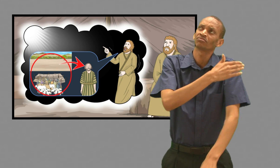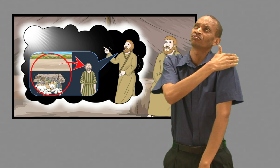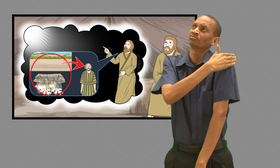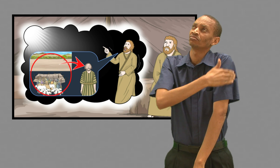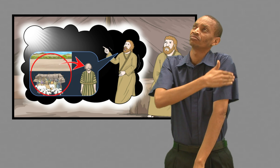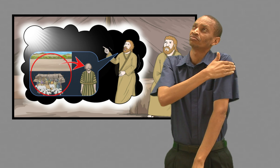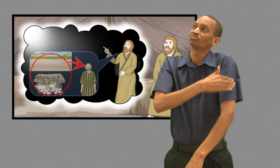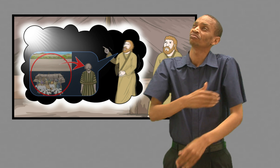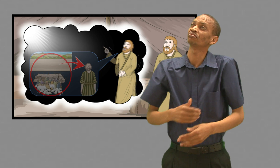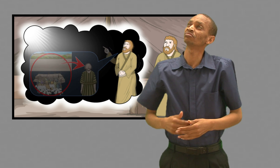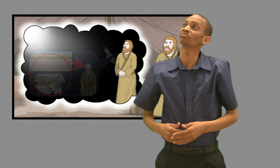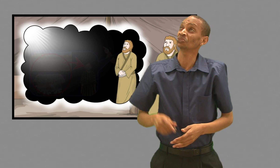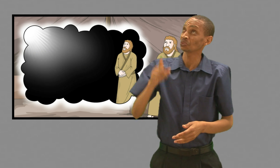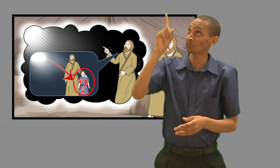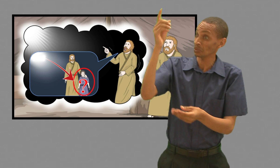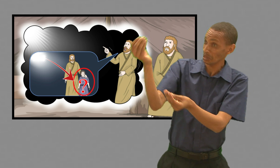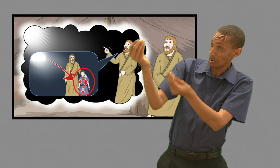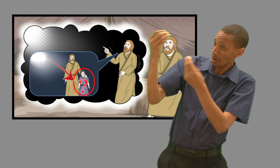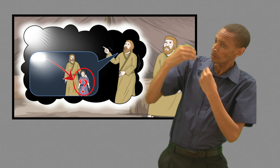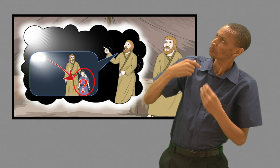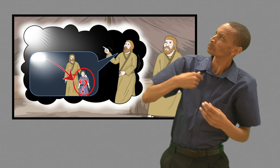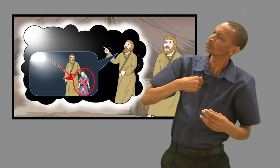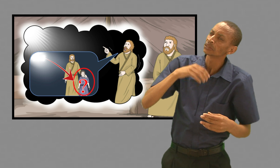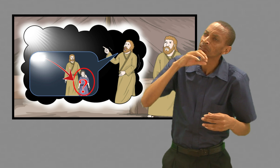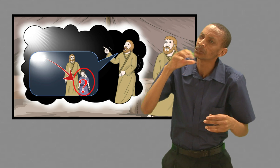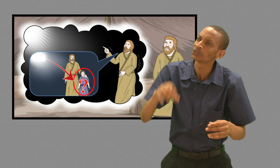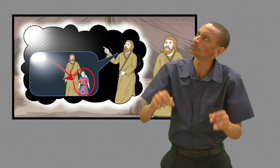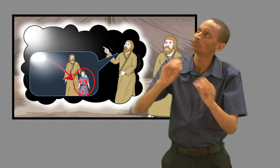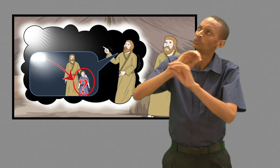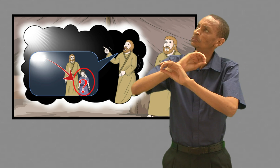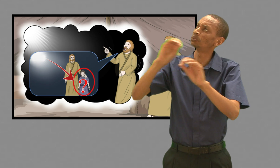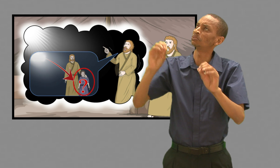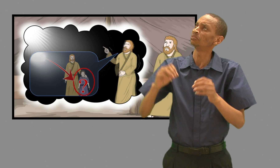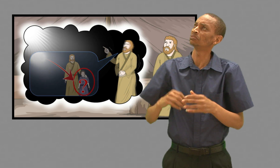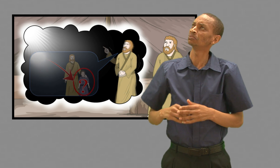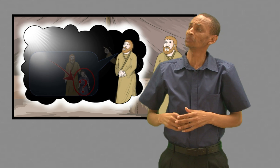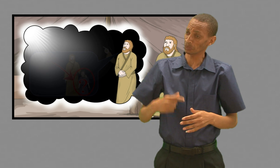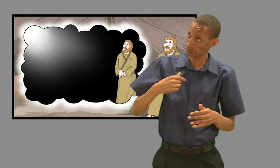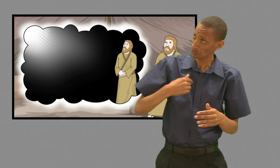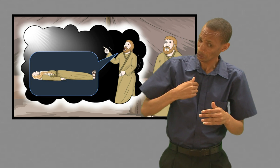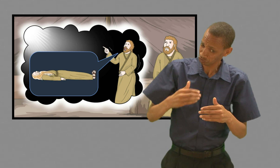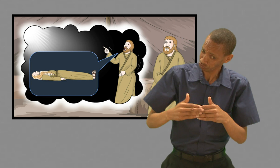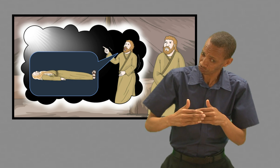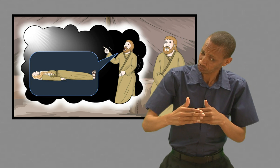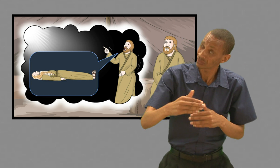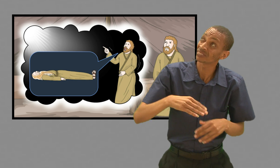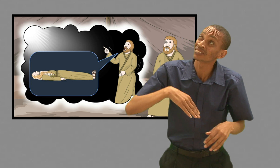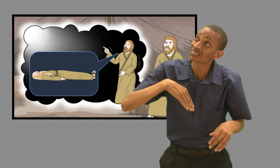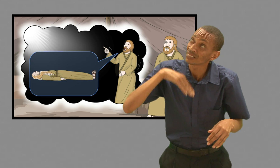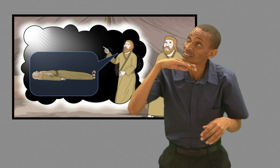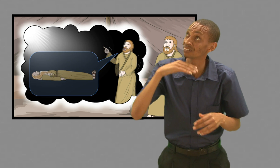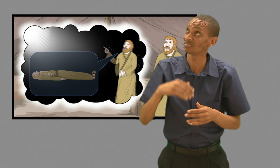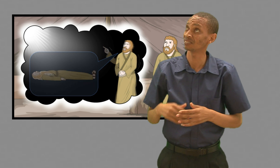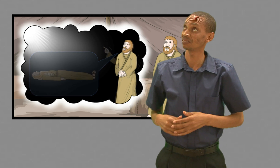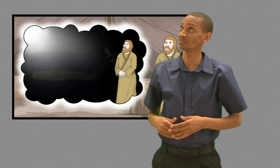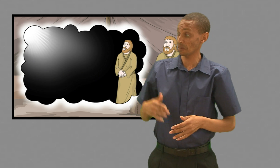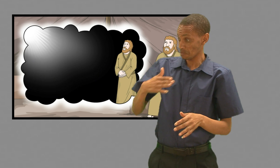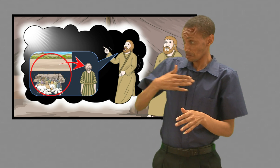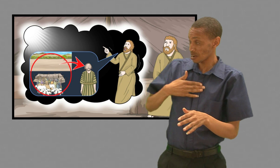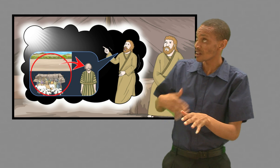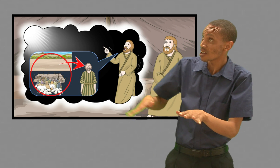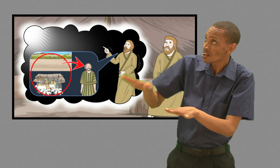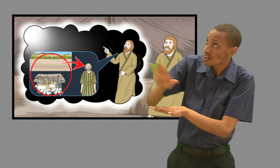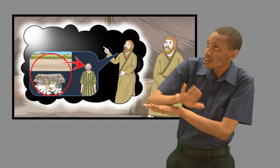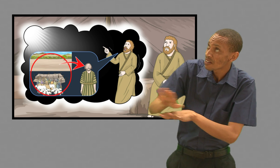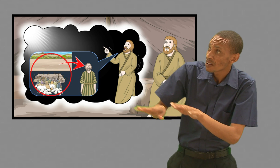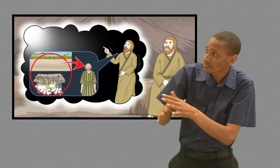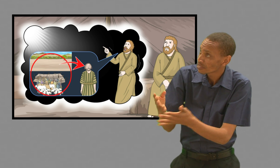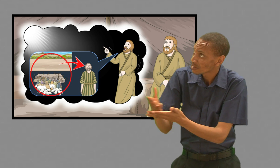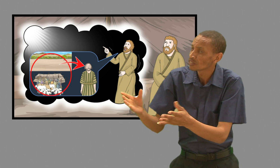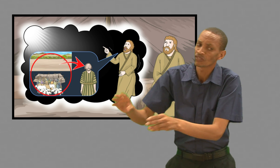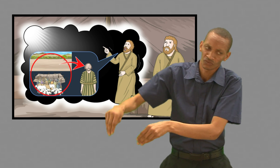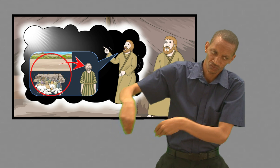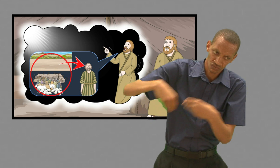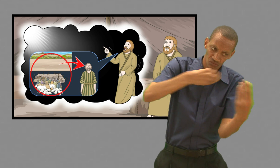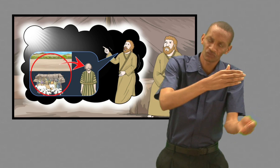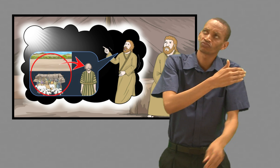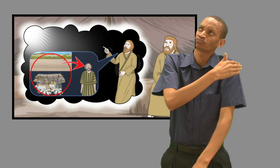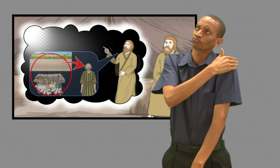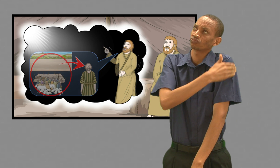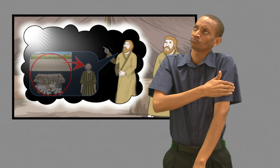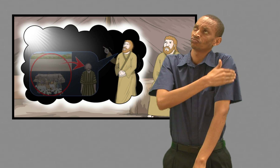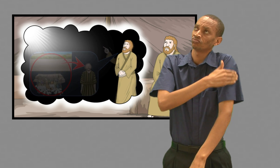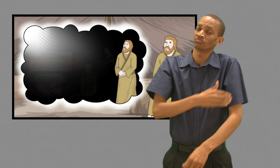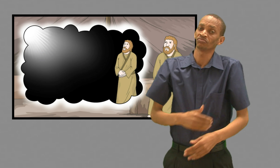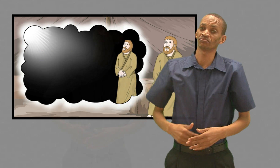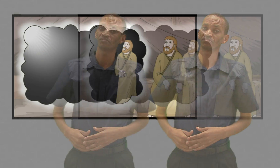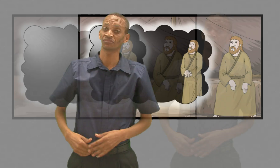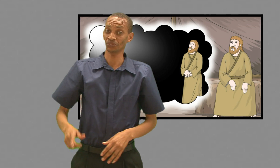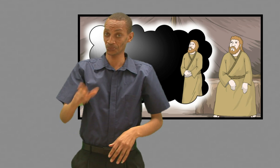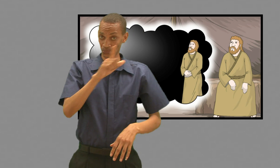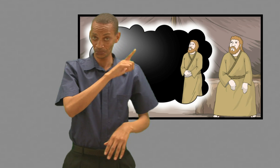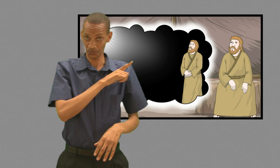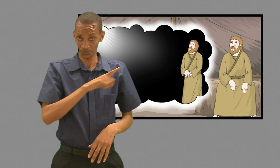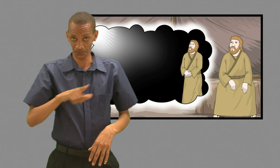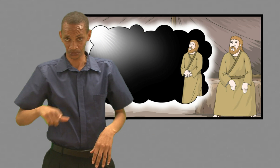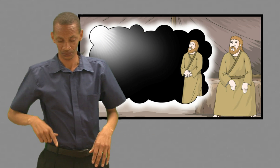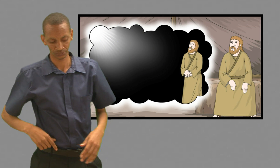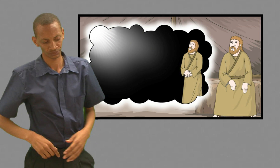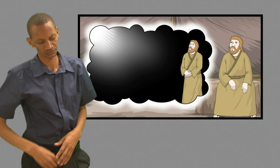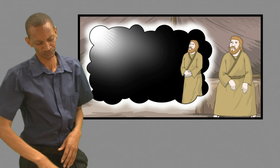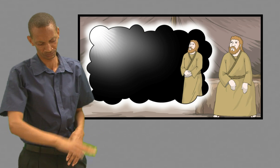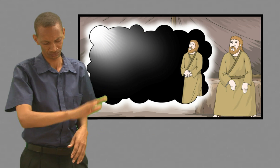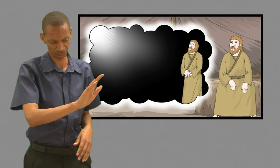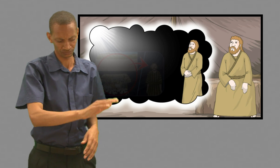Abram continued, “Behold, You have given me no offspring, so a servant in my household will be my heir.”